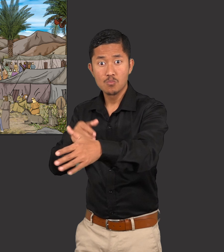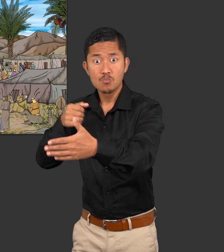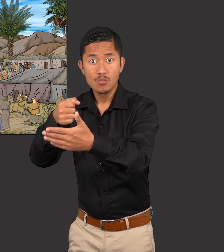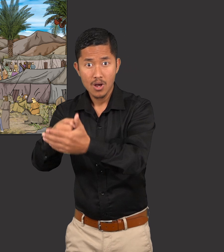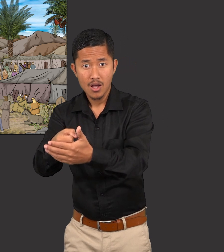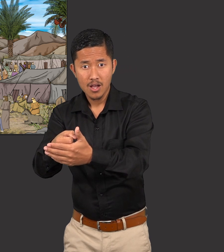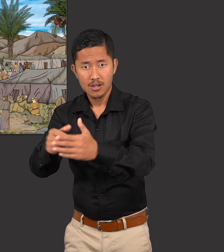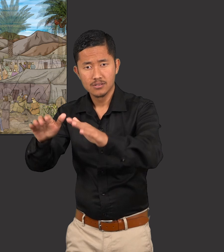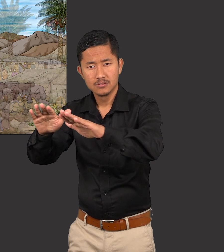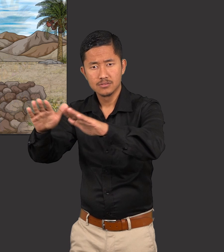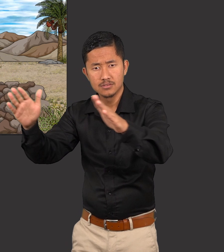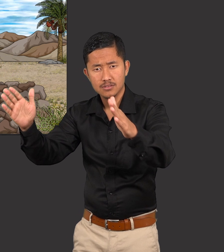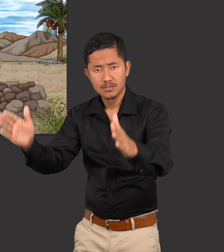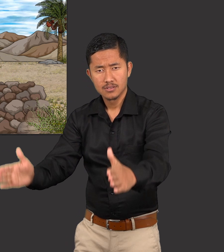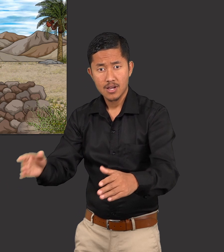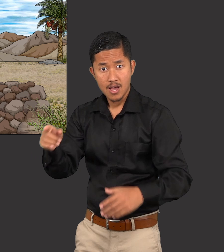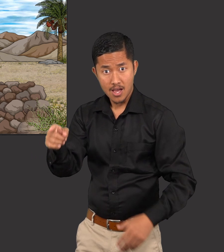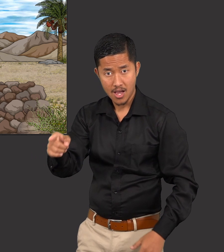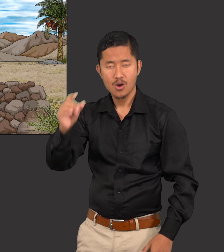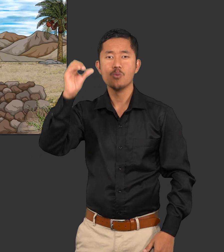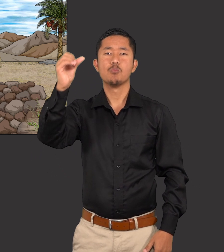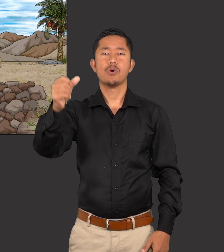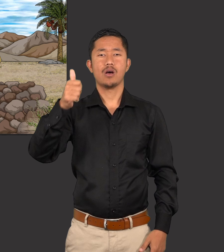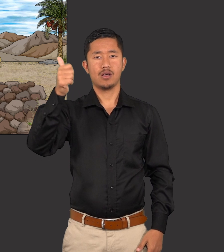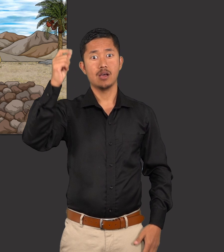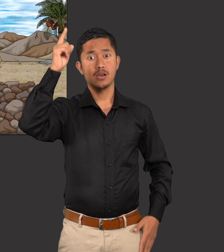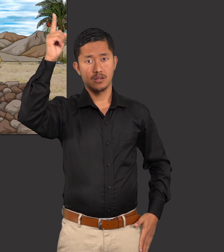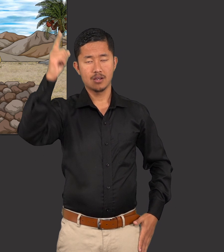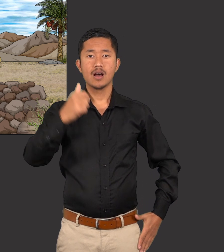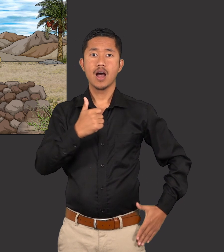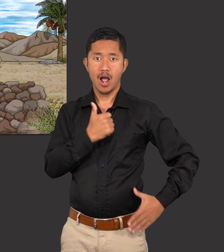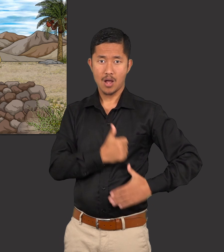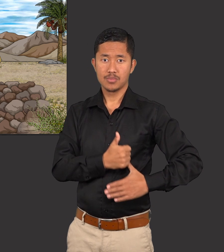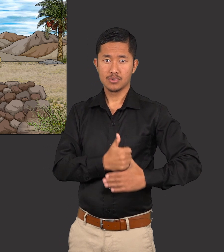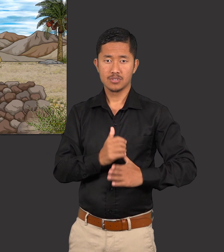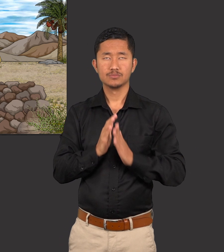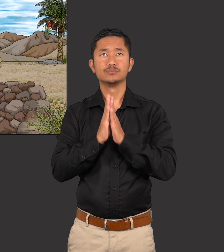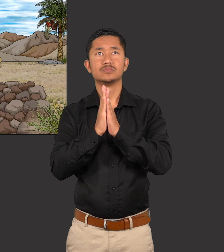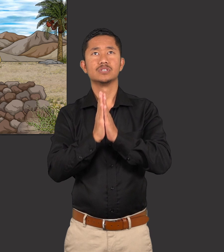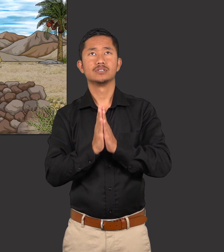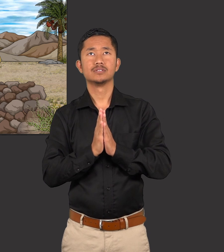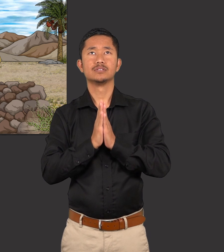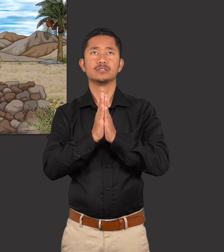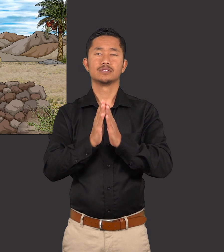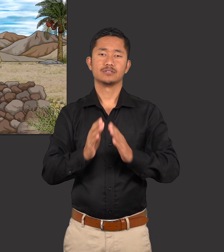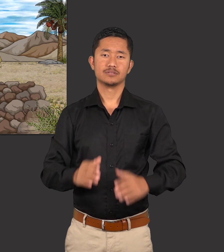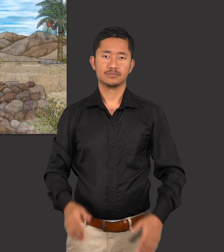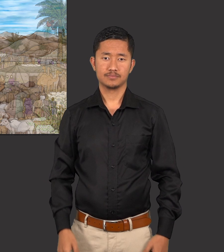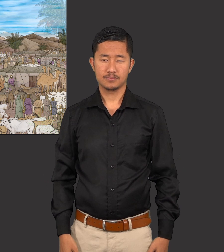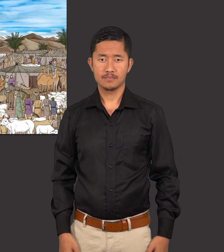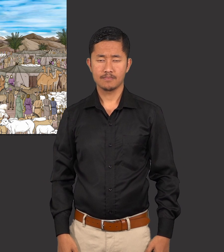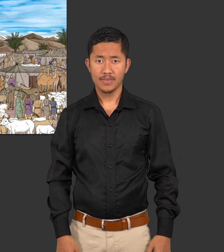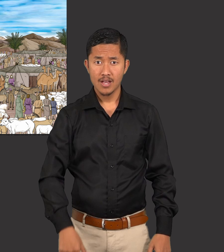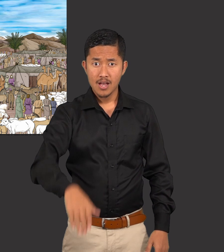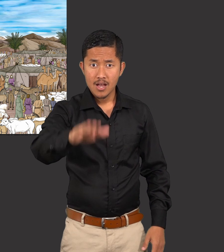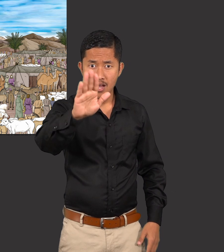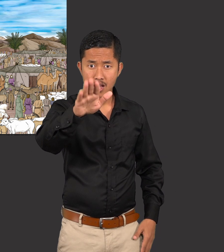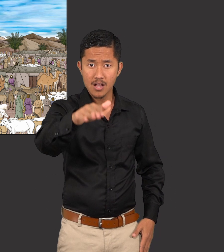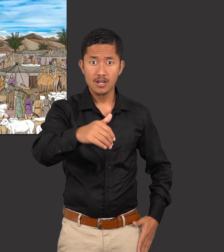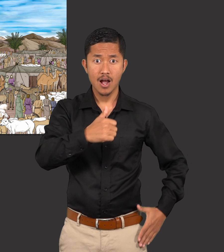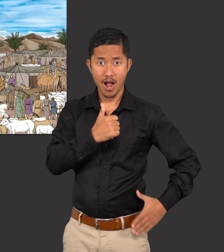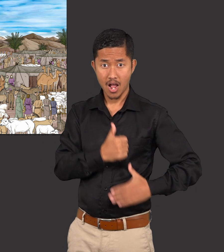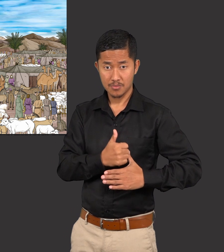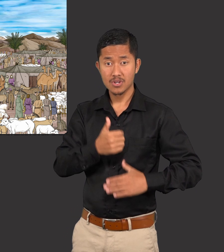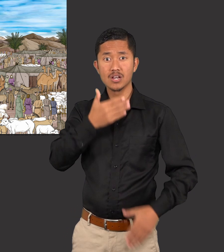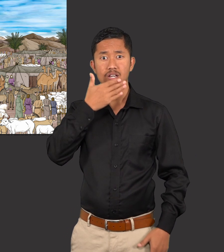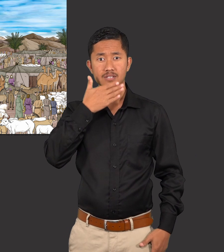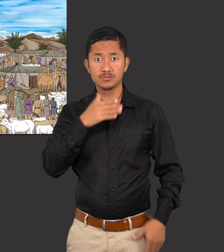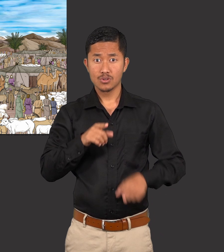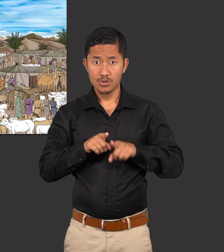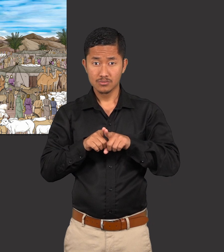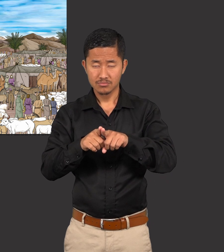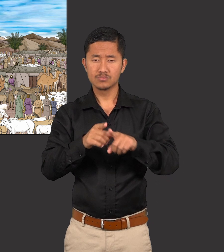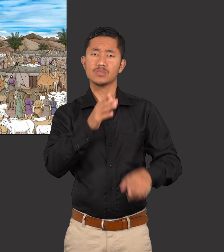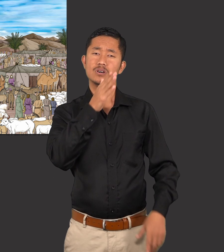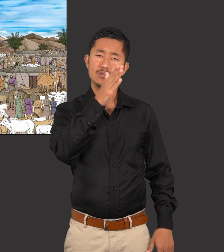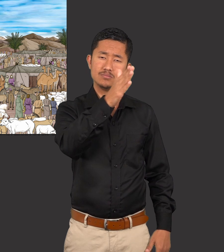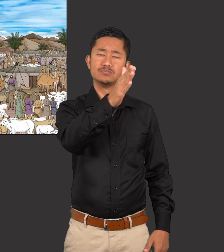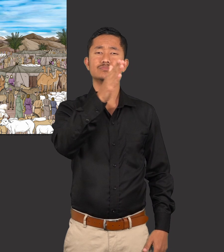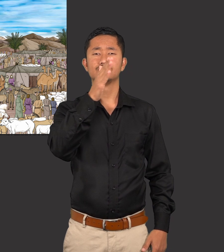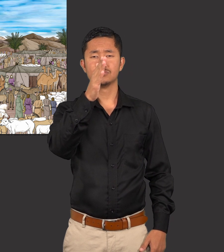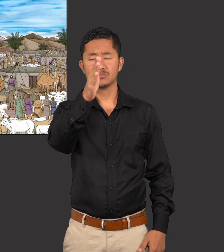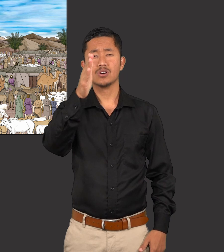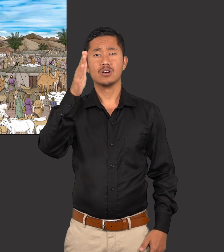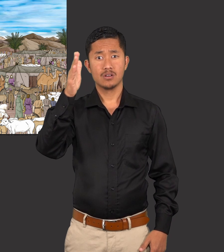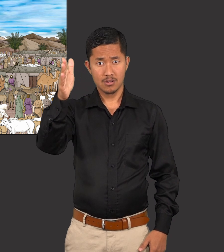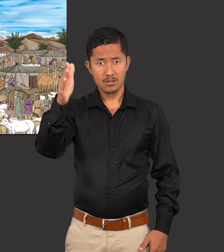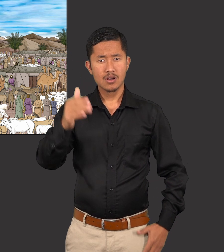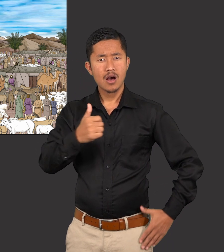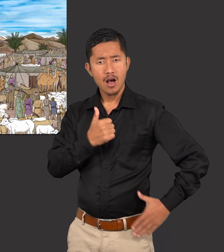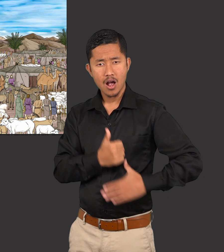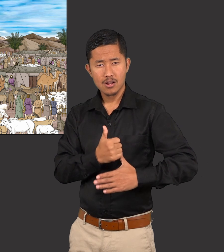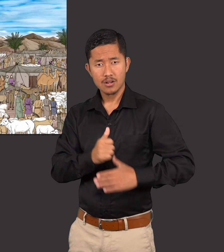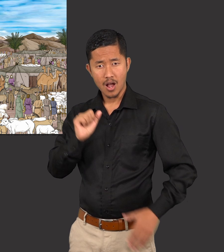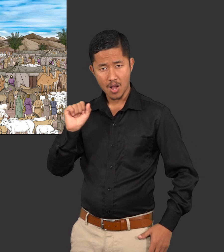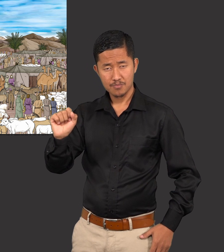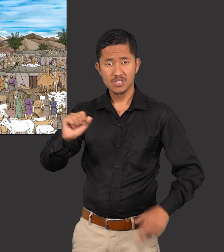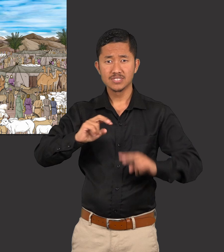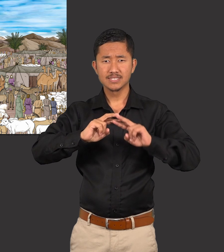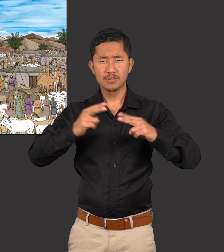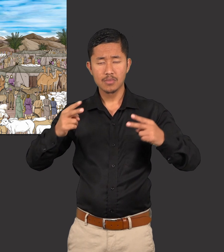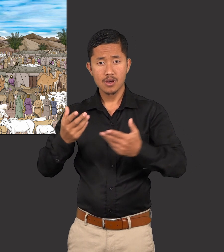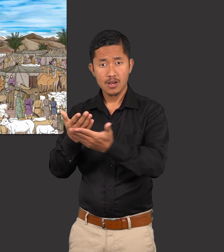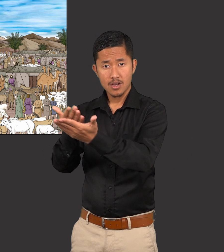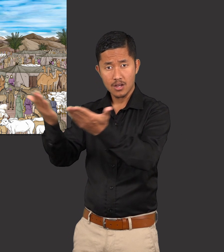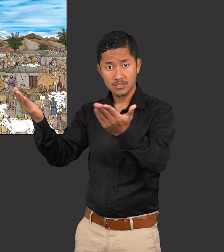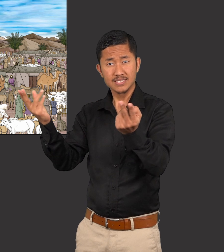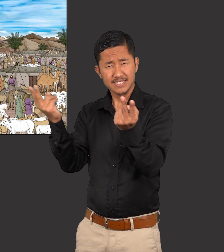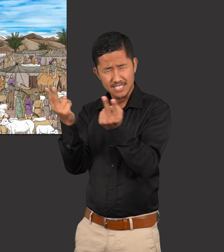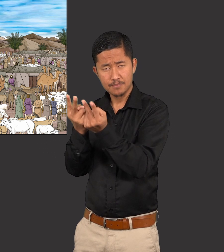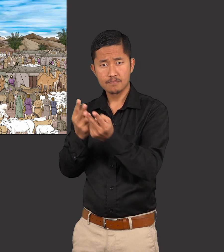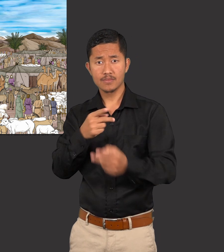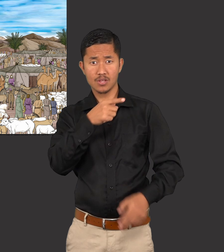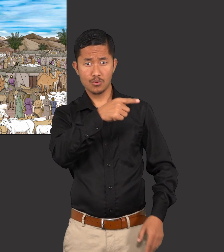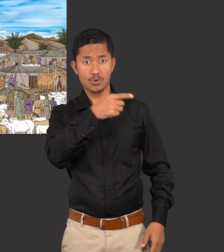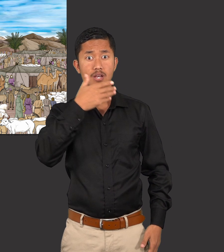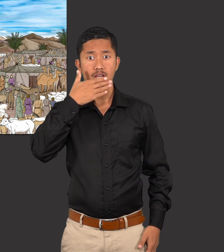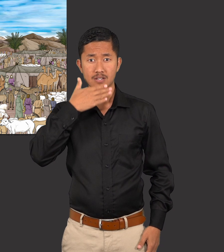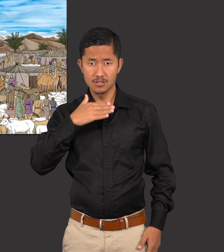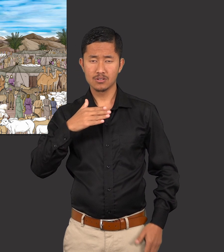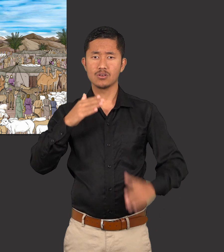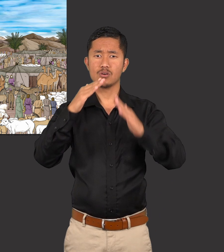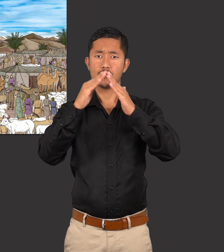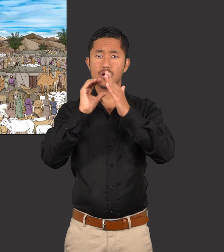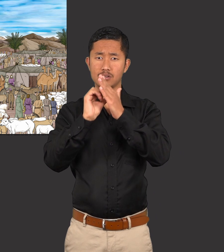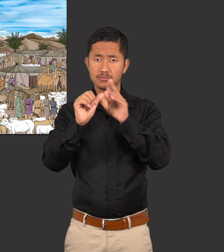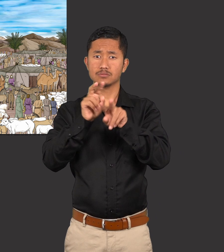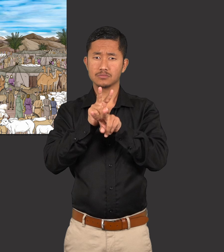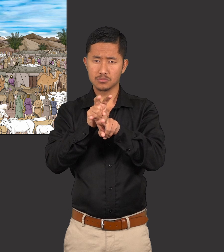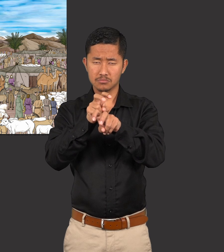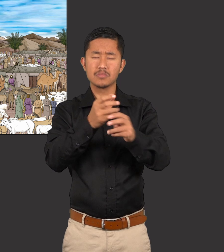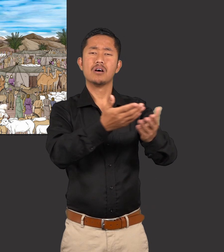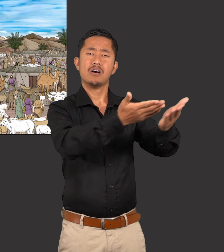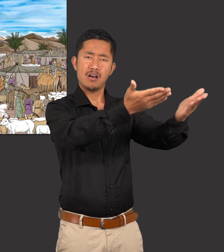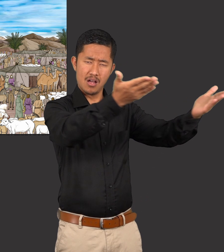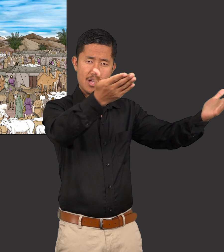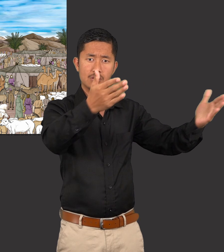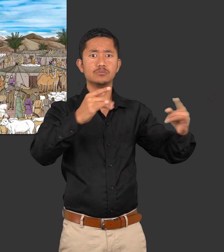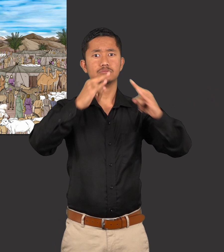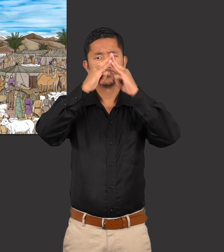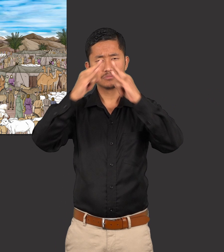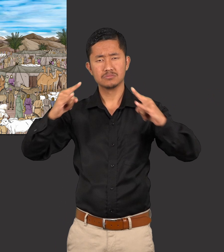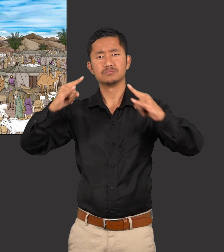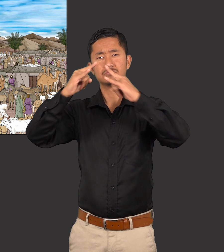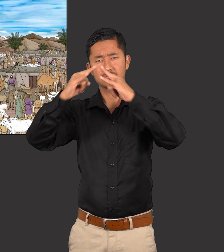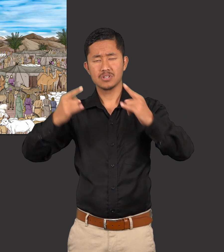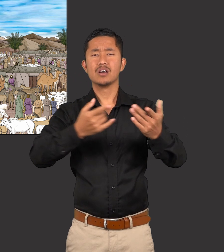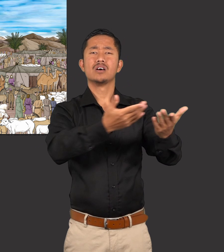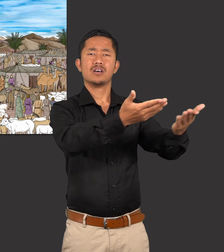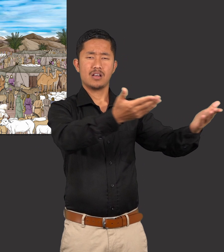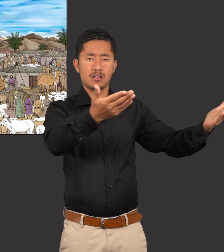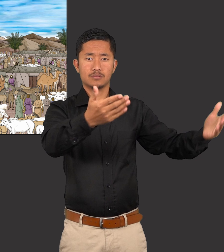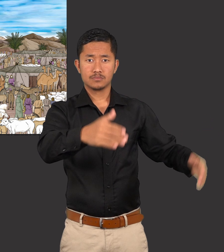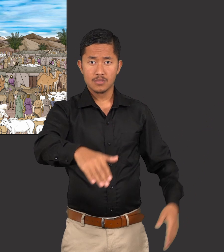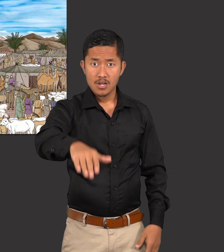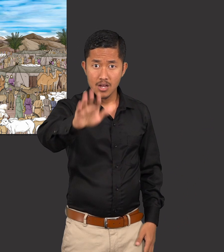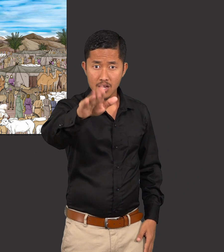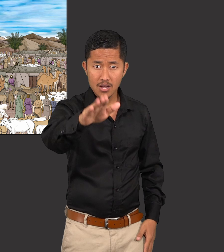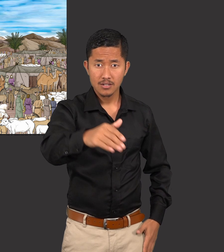And there Abram called on the name of the LORD. Now Lot, who was traveling with Abram, also had flocks and herds and tents.